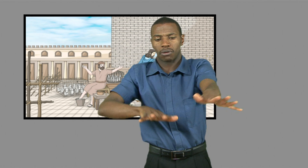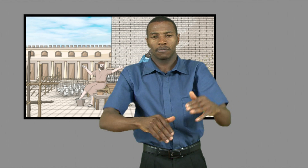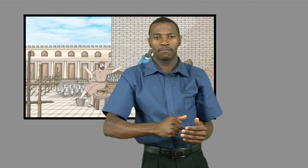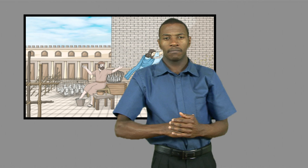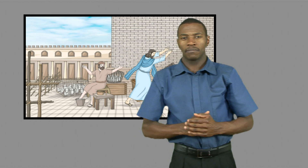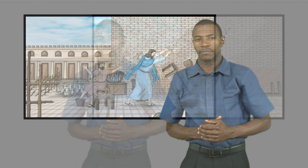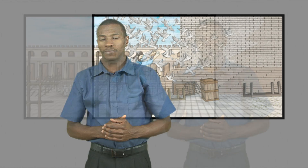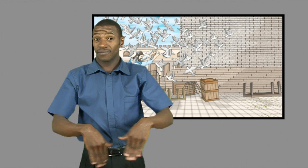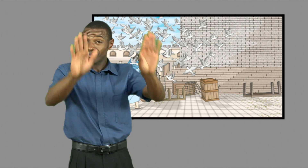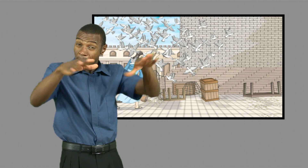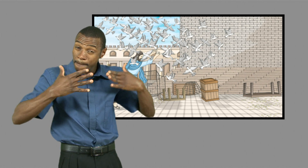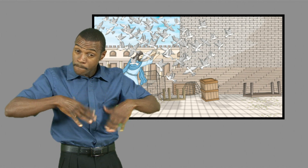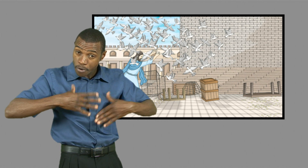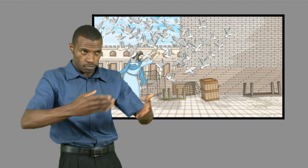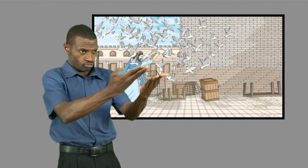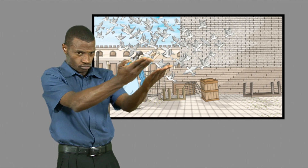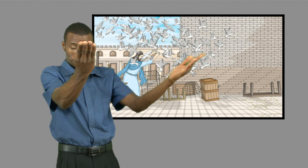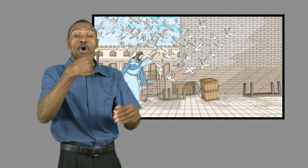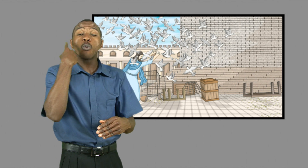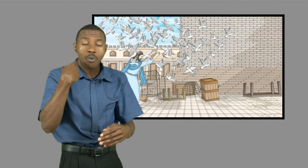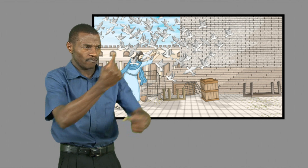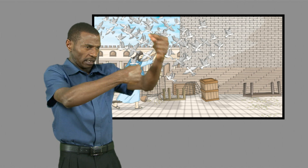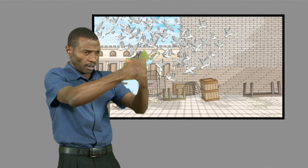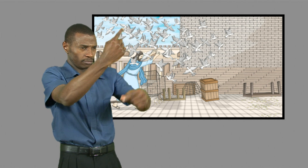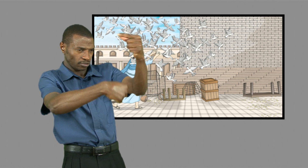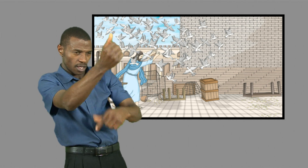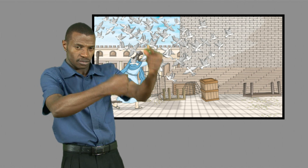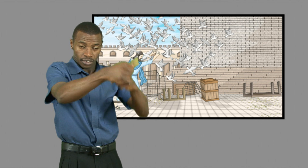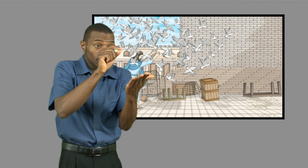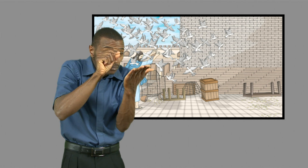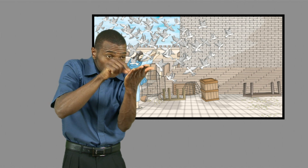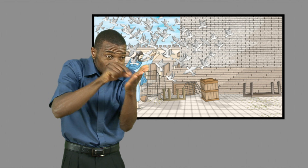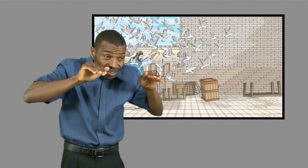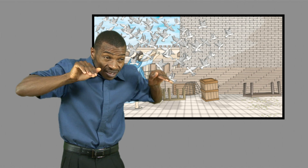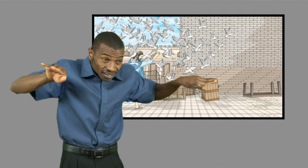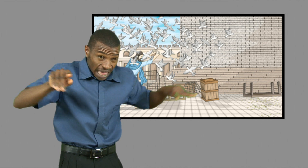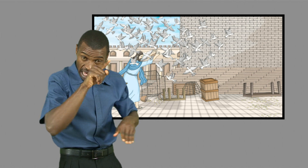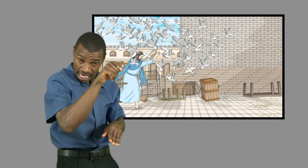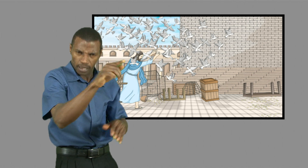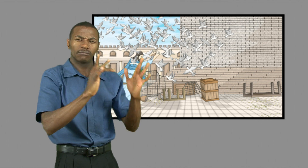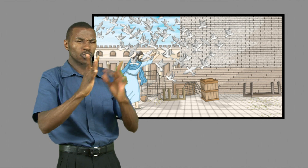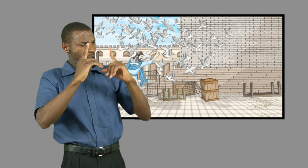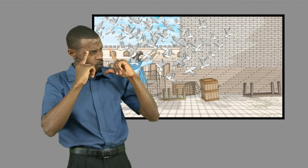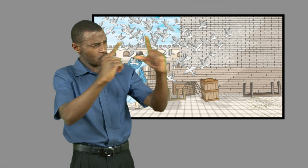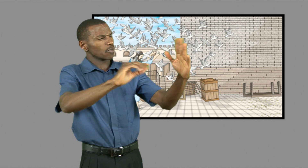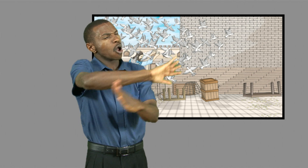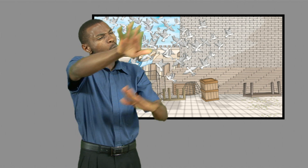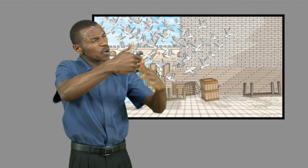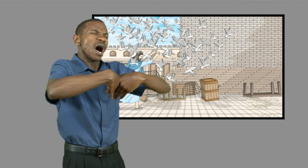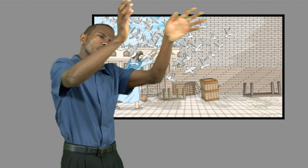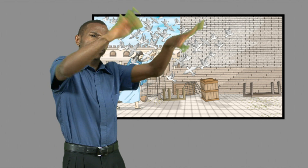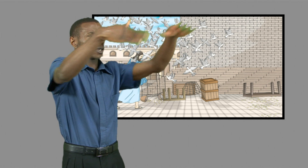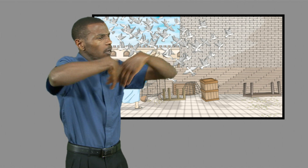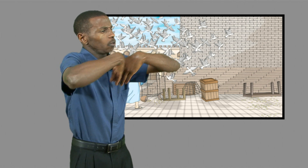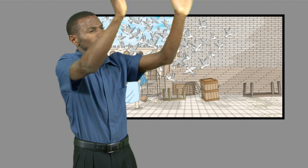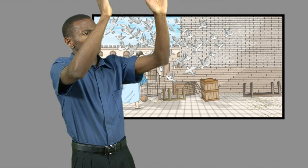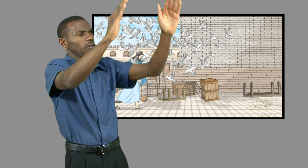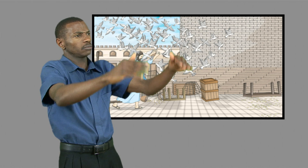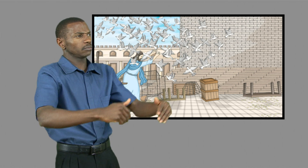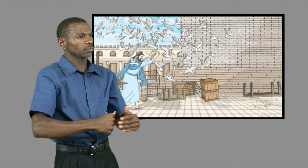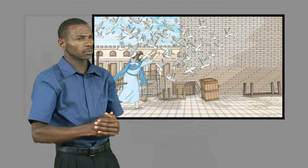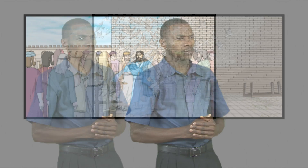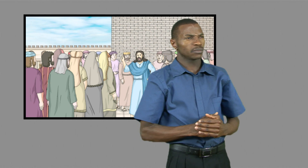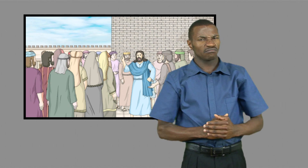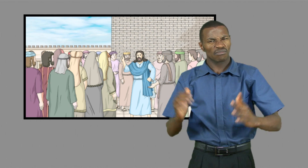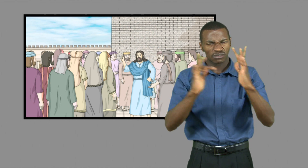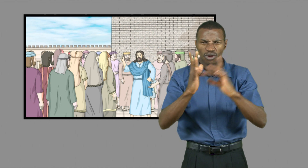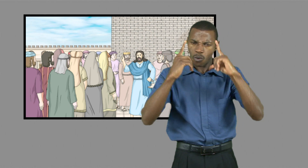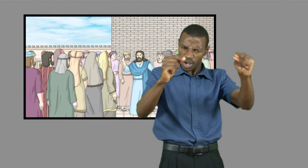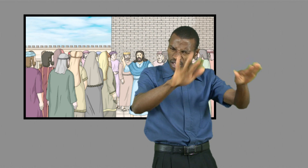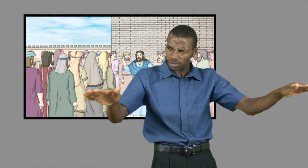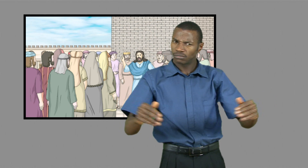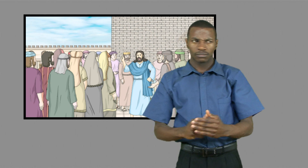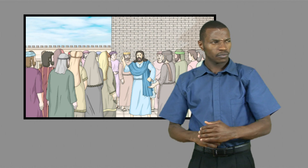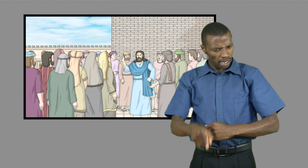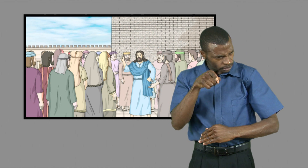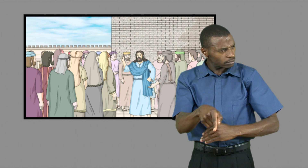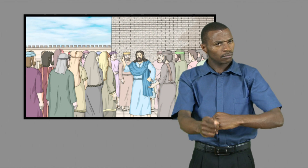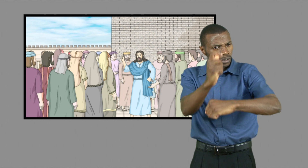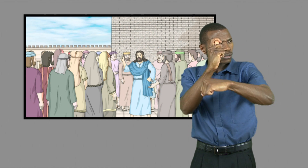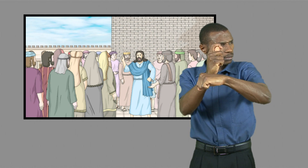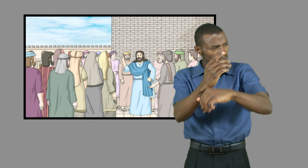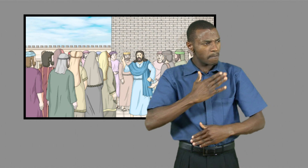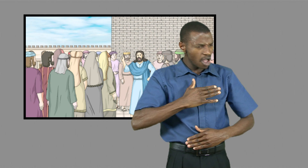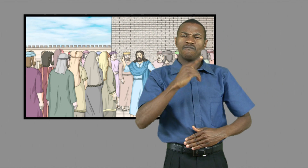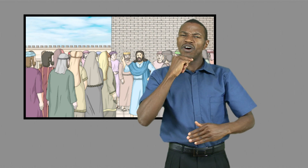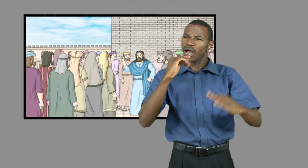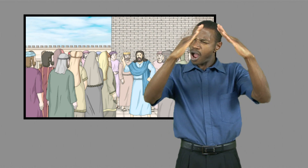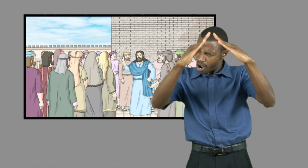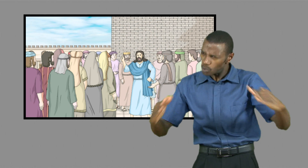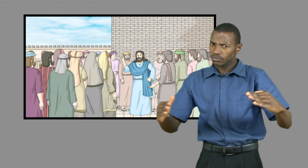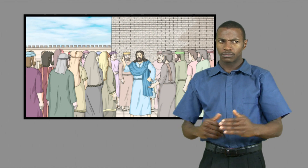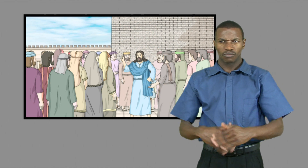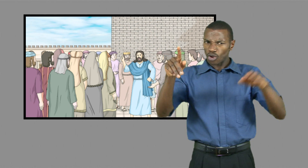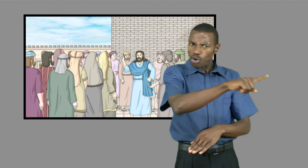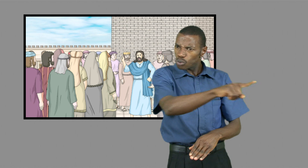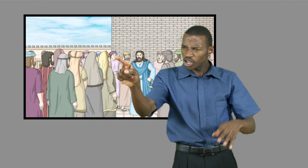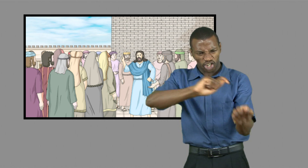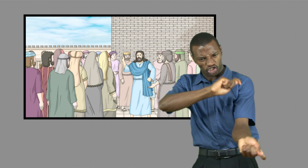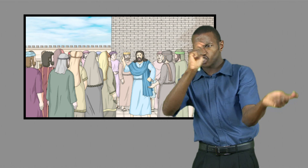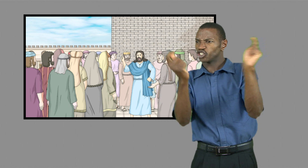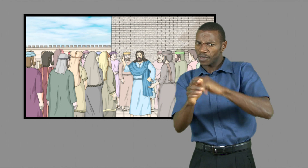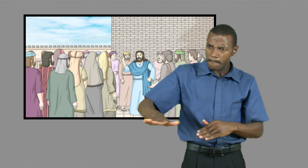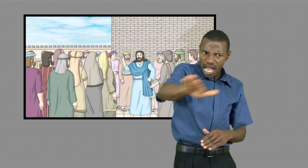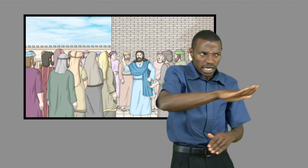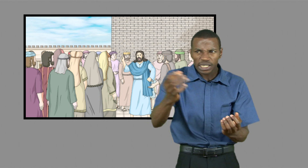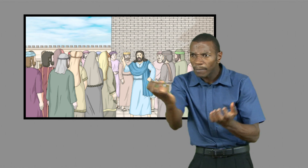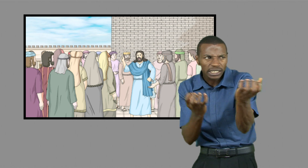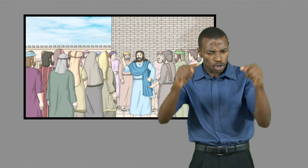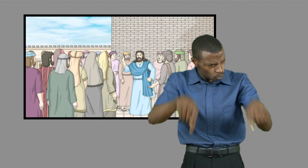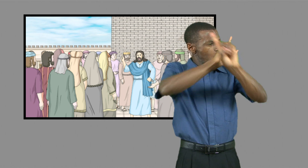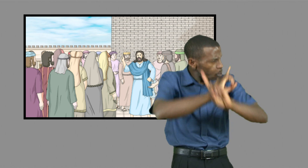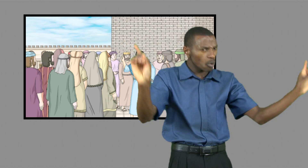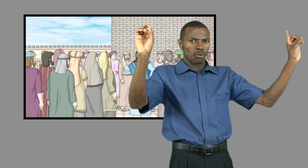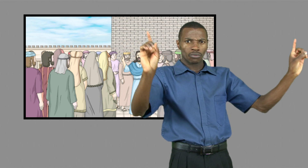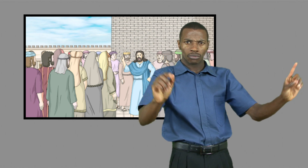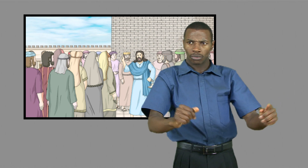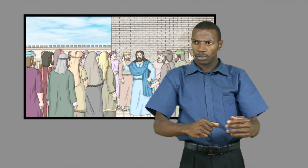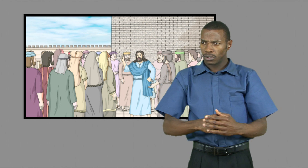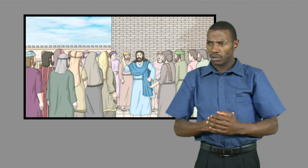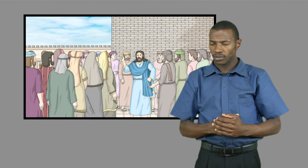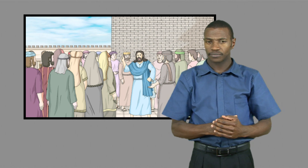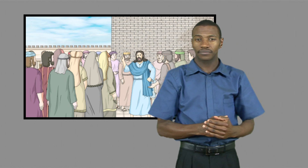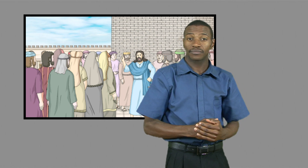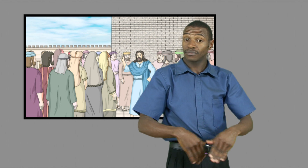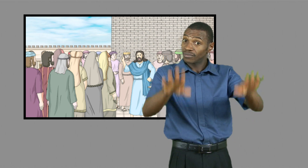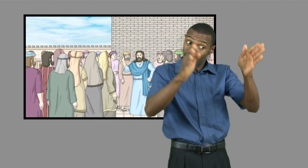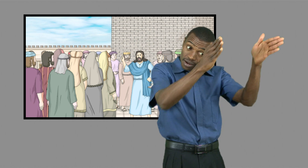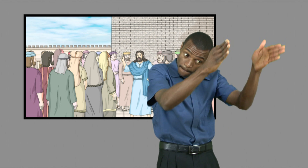To those selling doves He said, “Get these out of here!